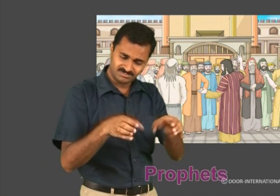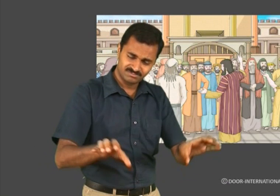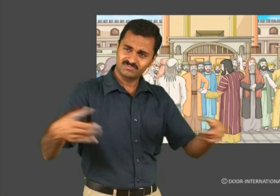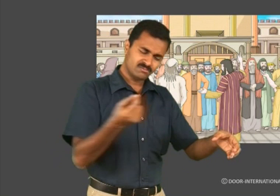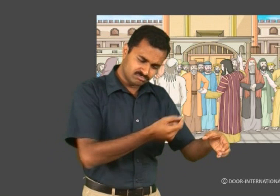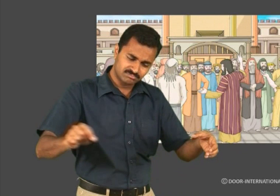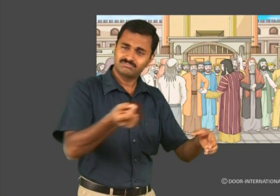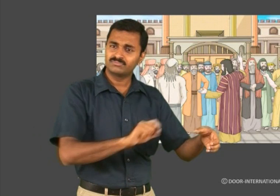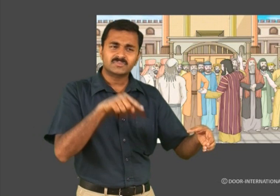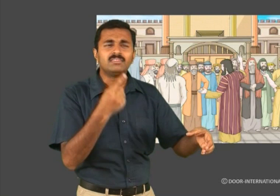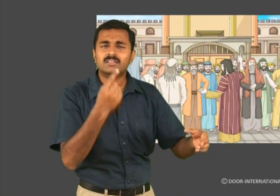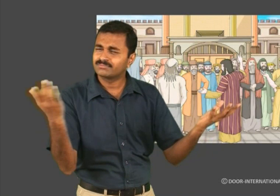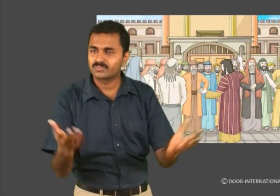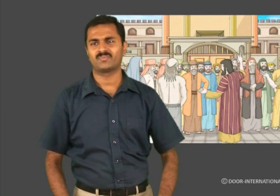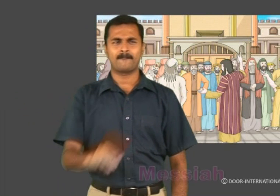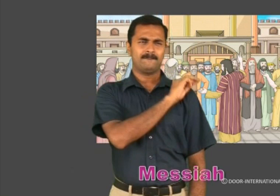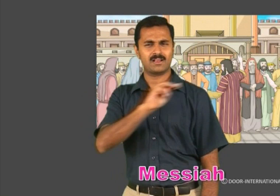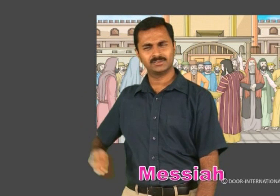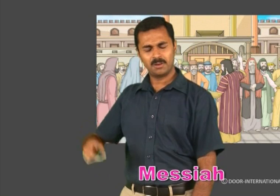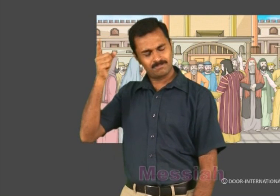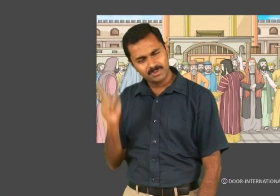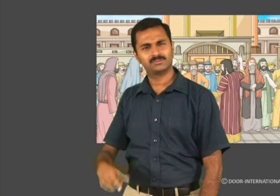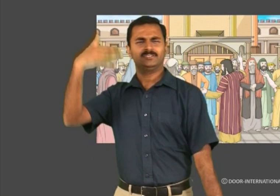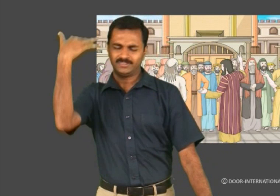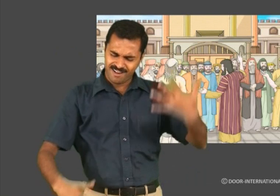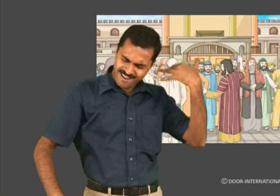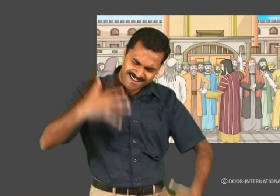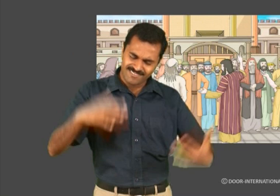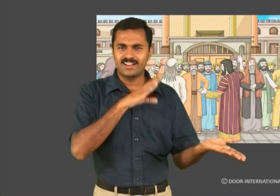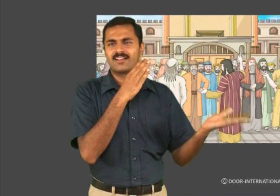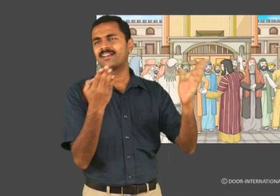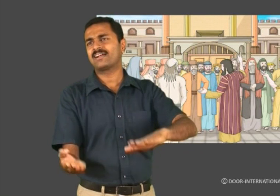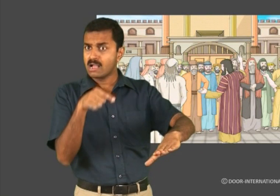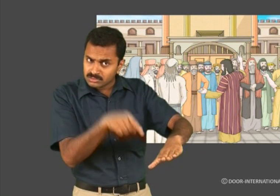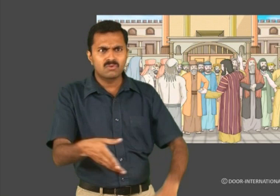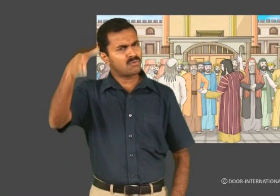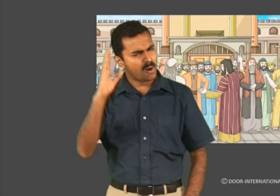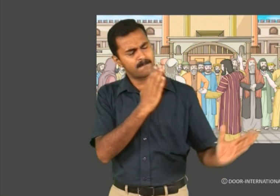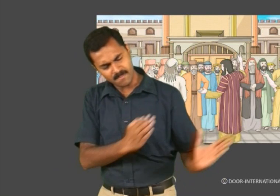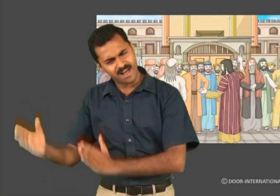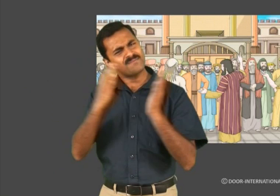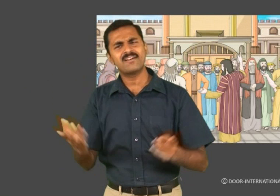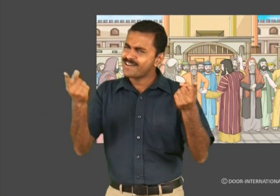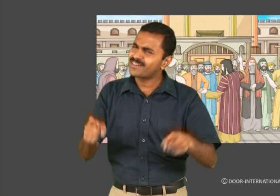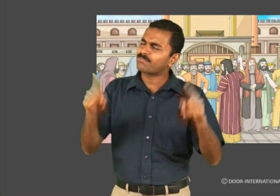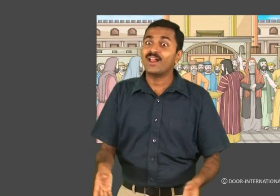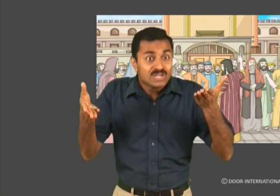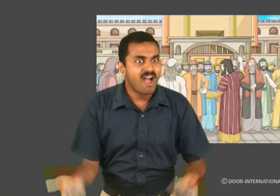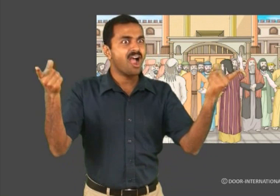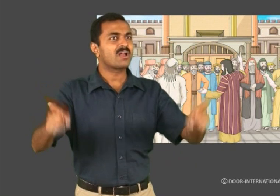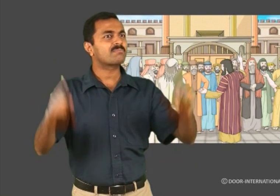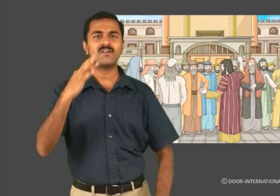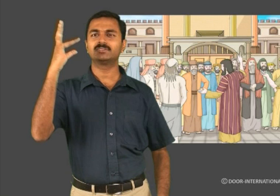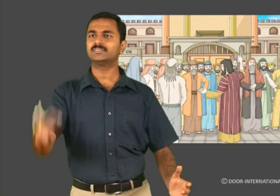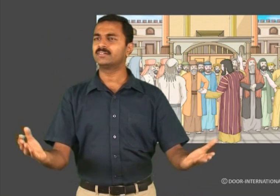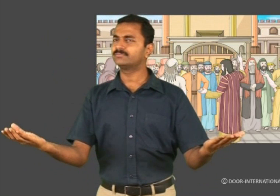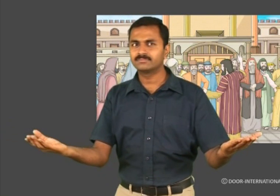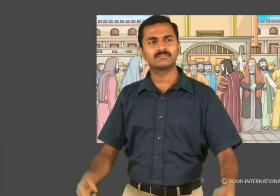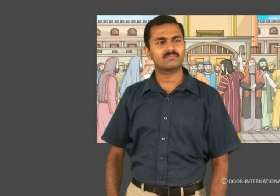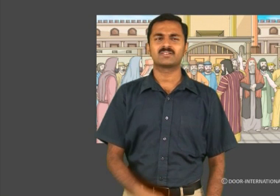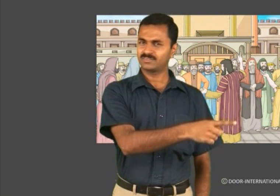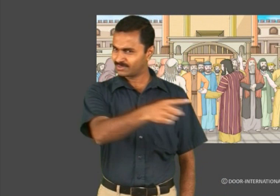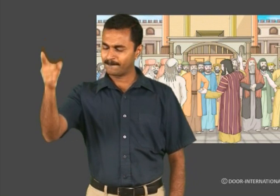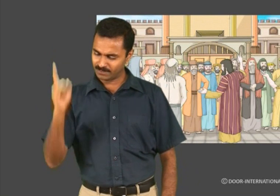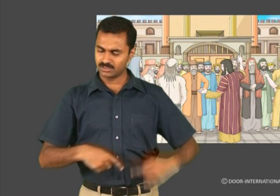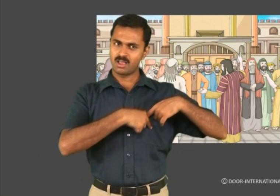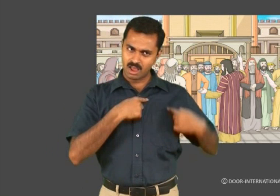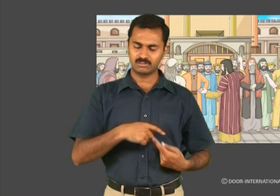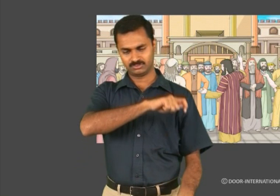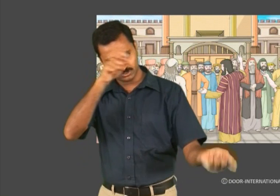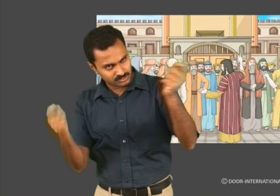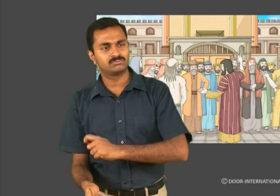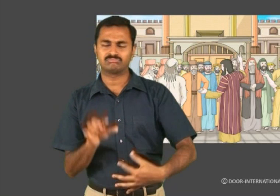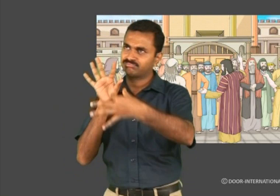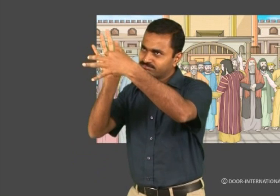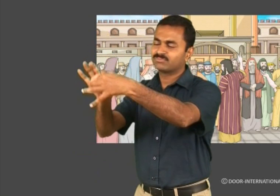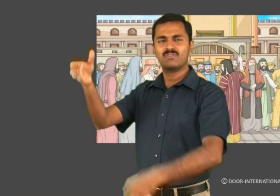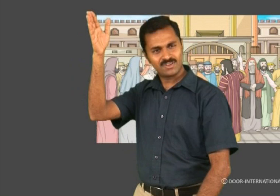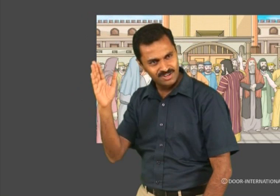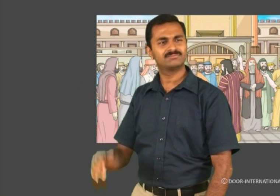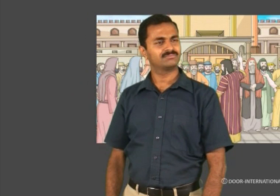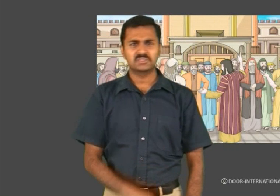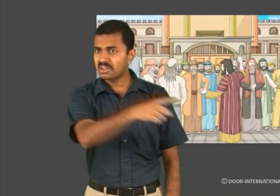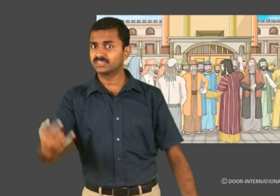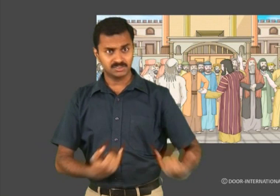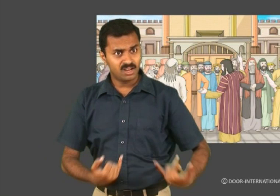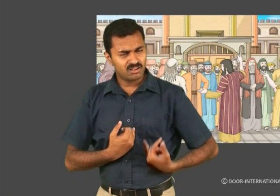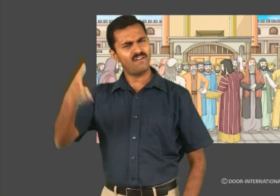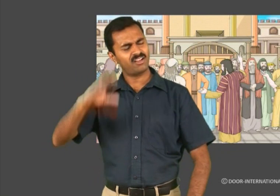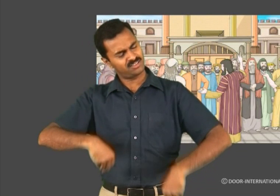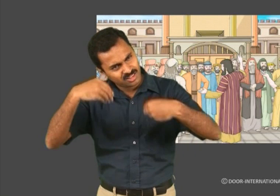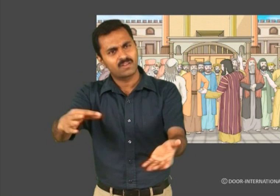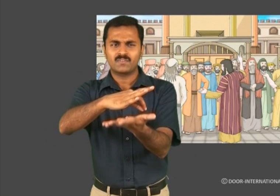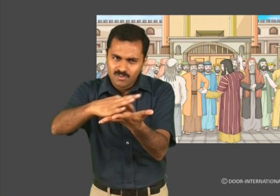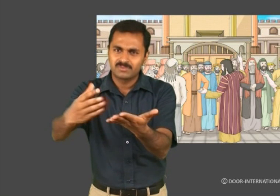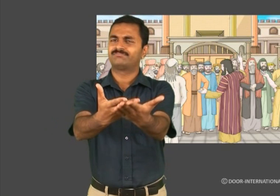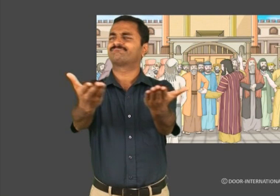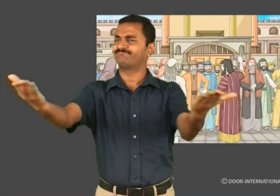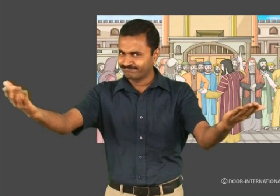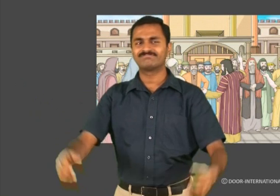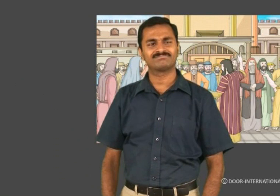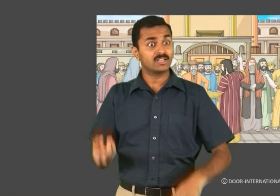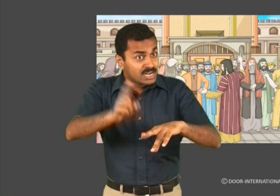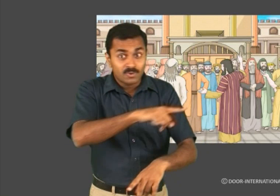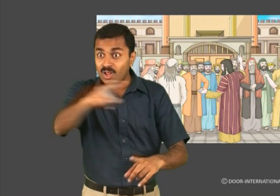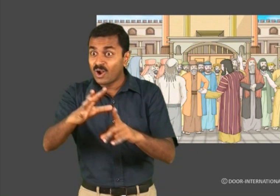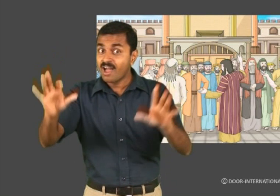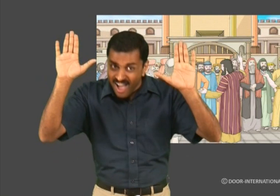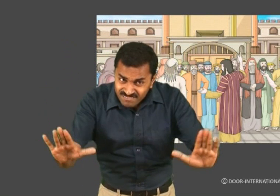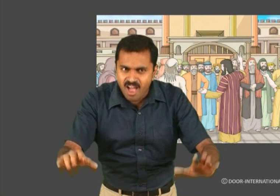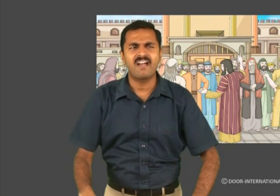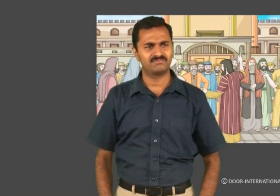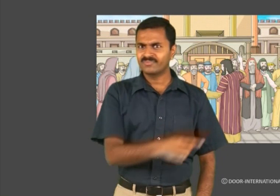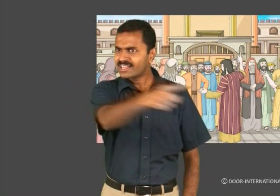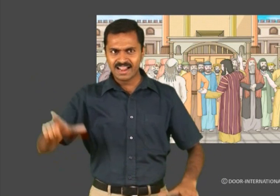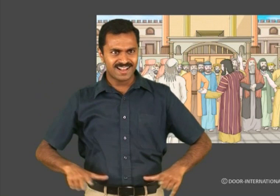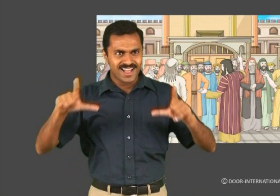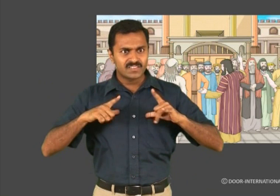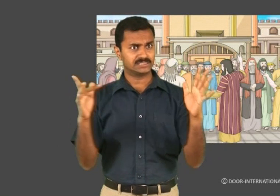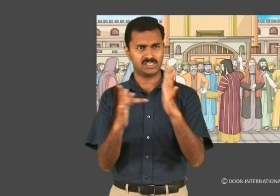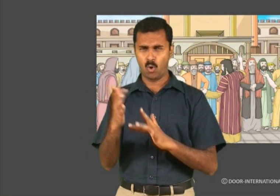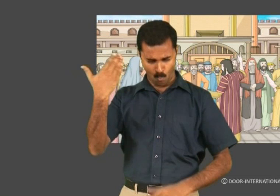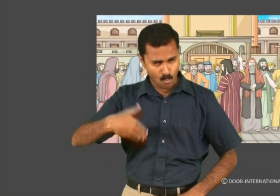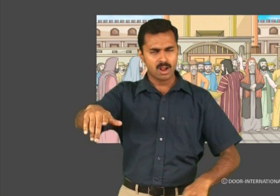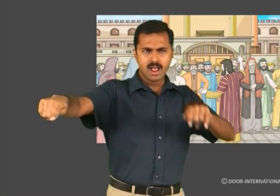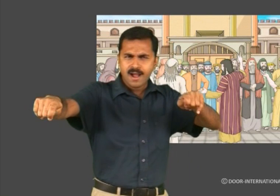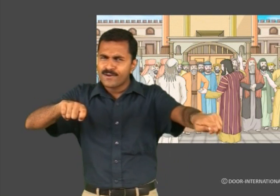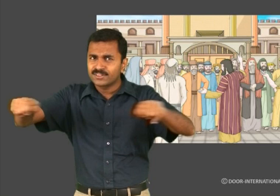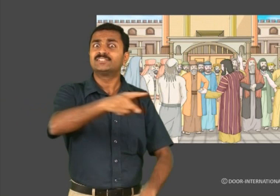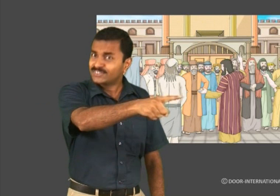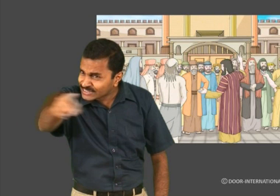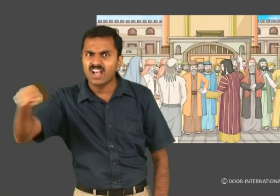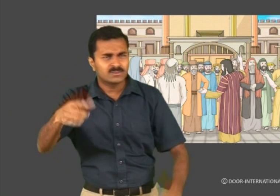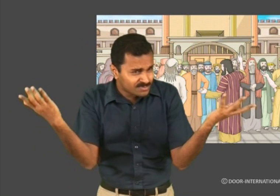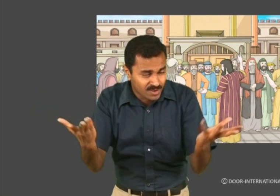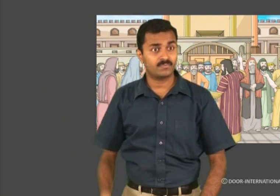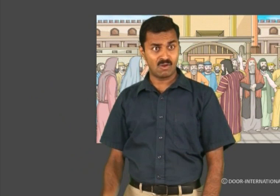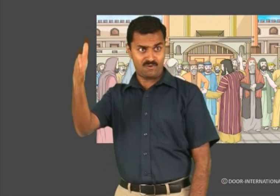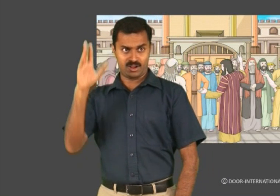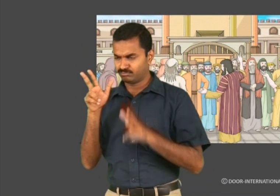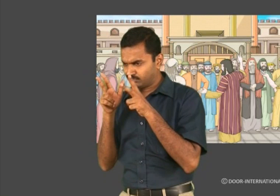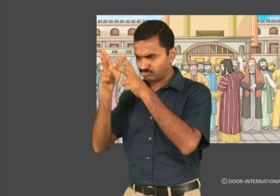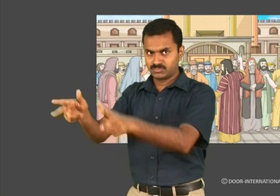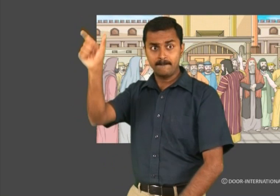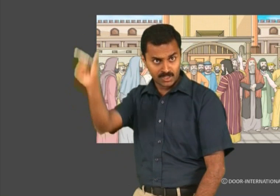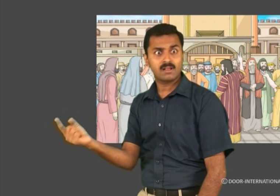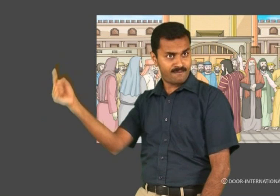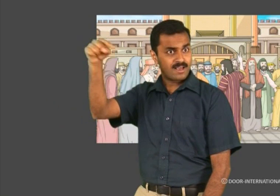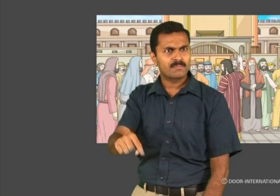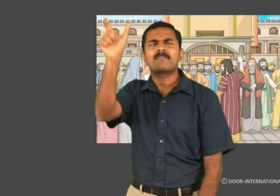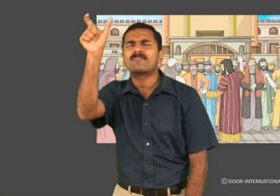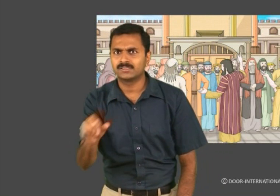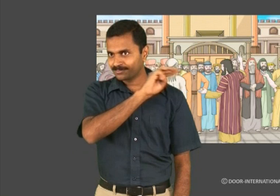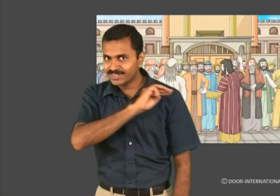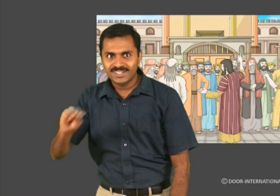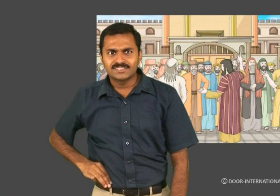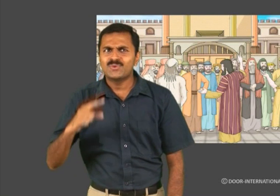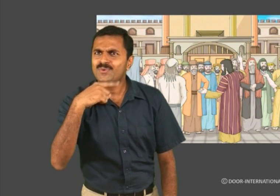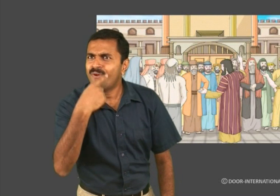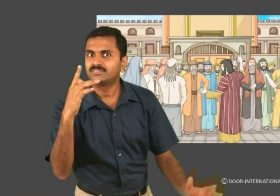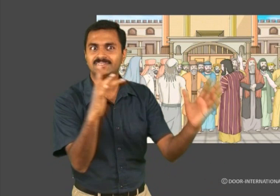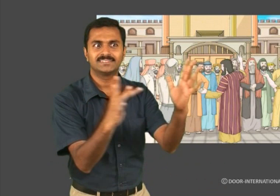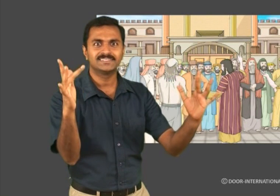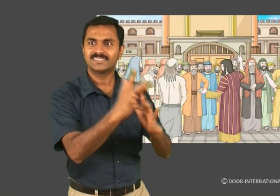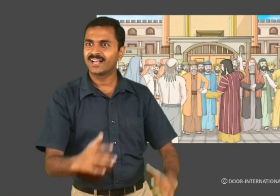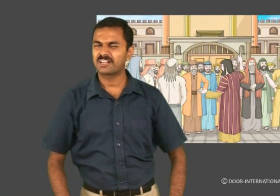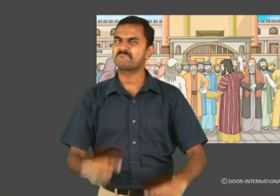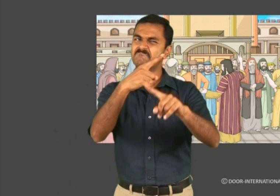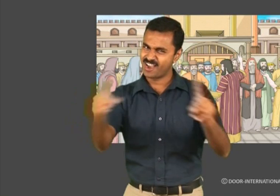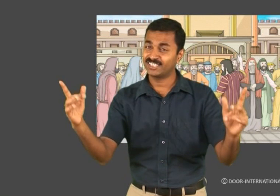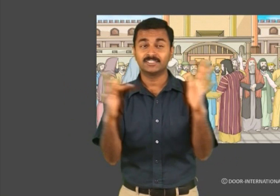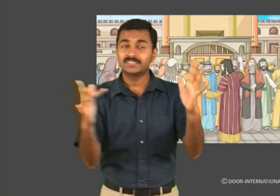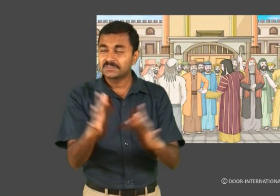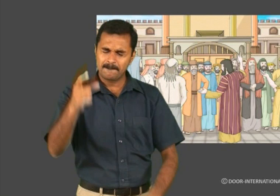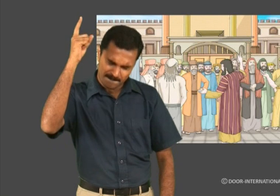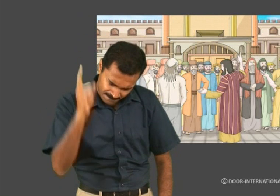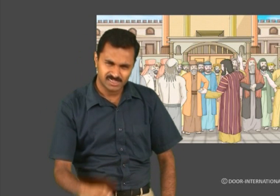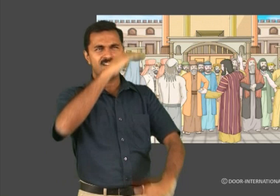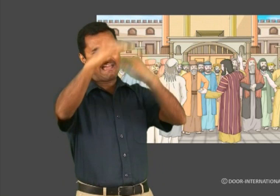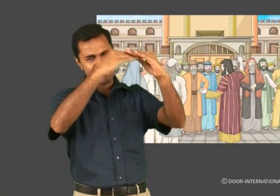Repent, then, and turn back, so that your sins may be wiped away, that times of refreshing may come from the presence of the Lord, and that He may send Jesus, the Christ, who has been appointed for you.